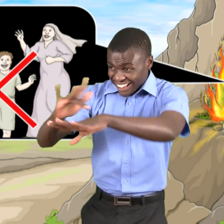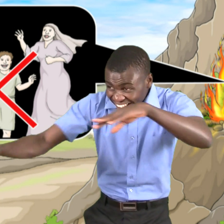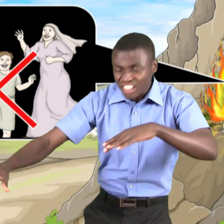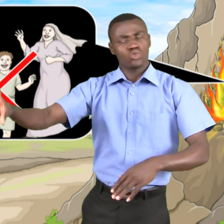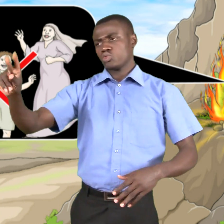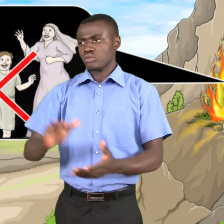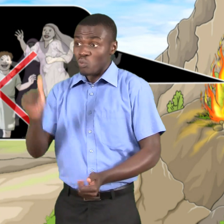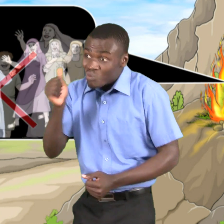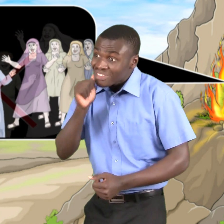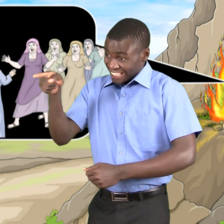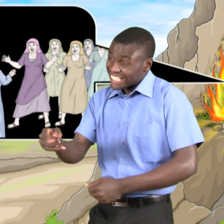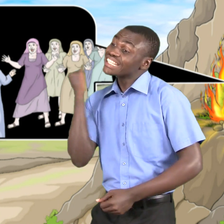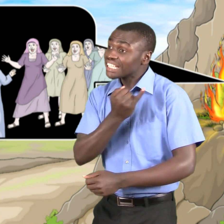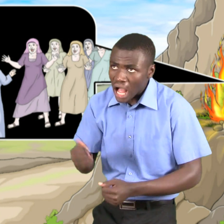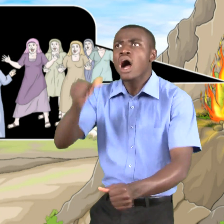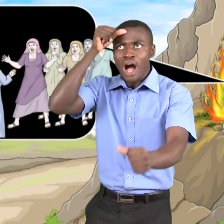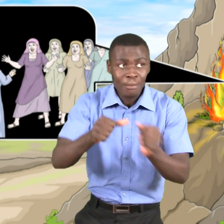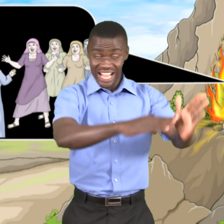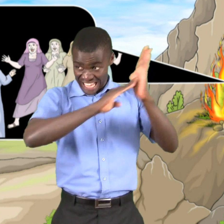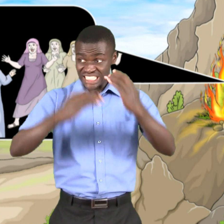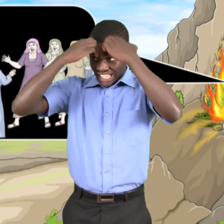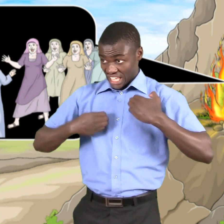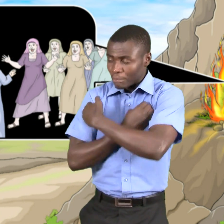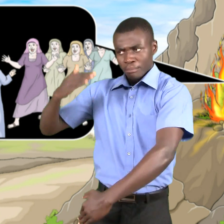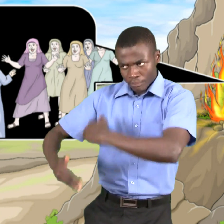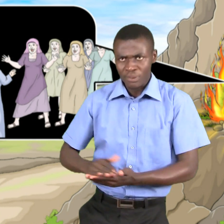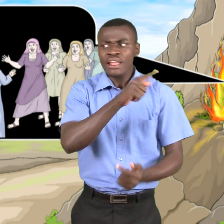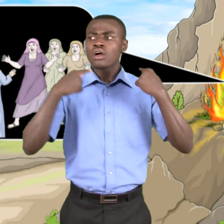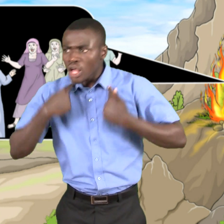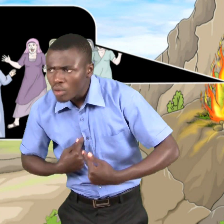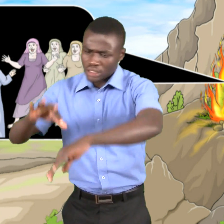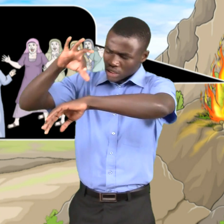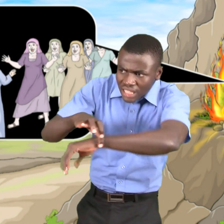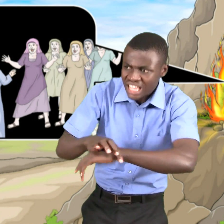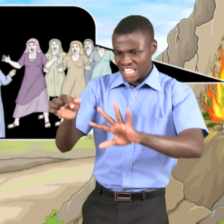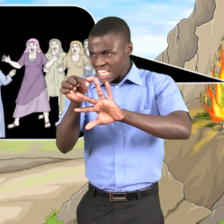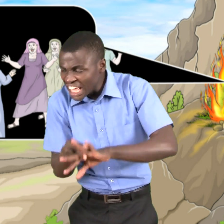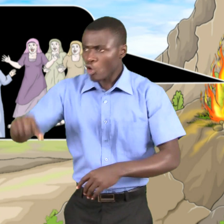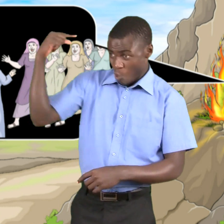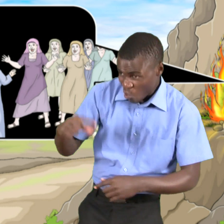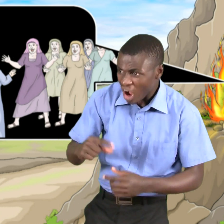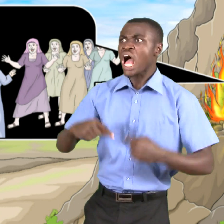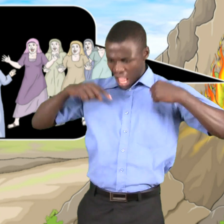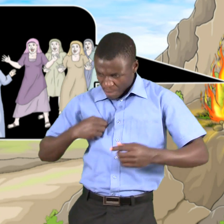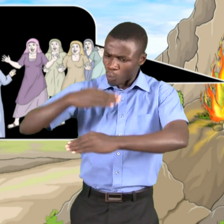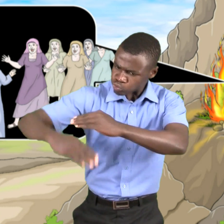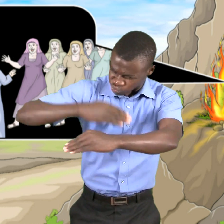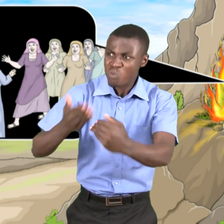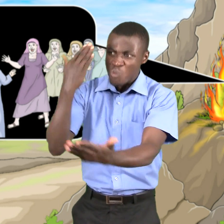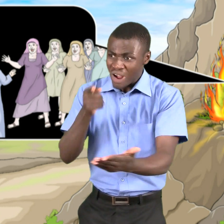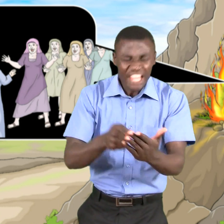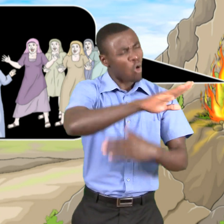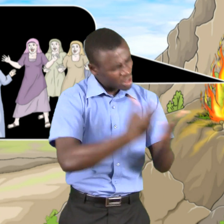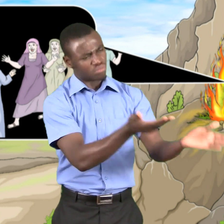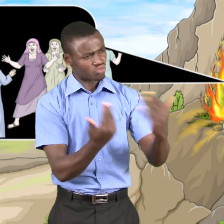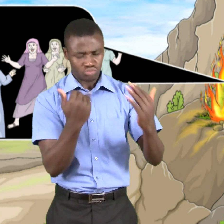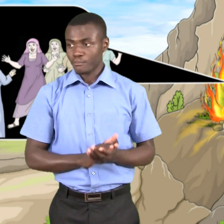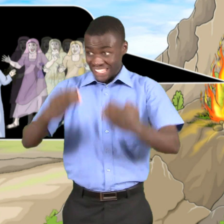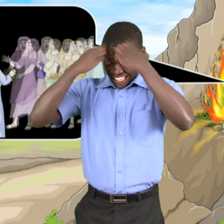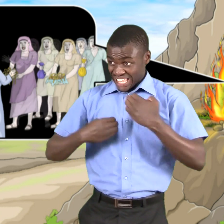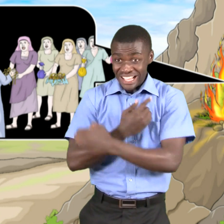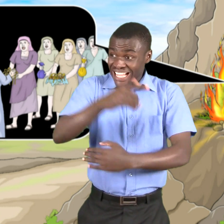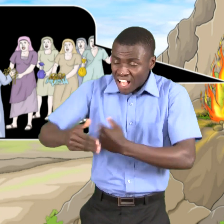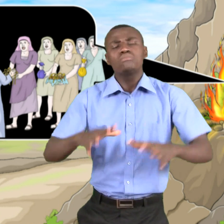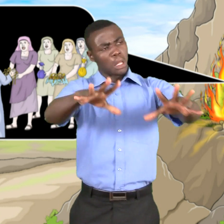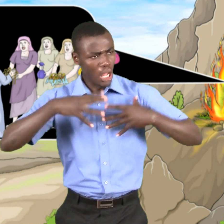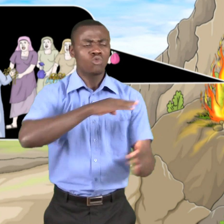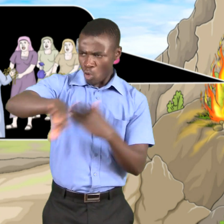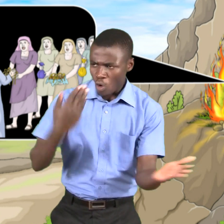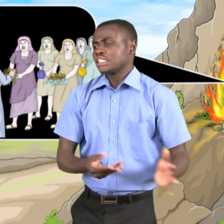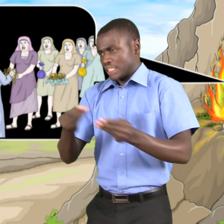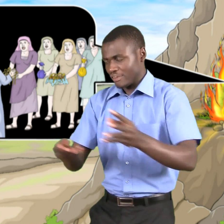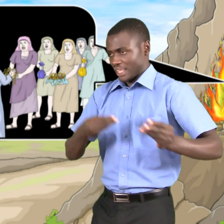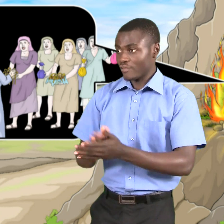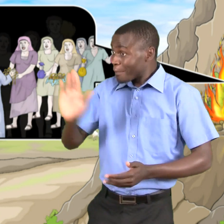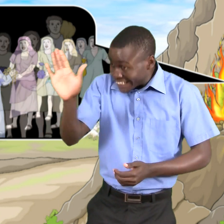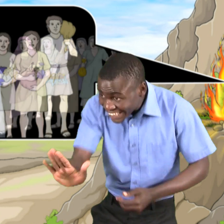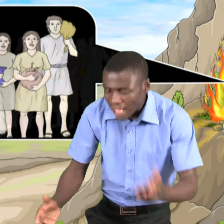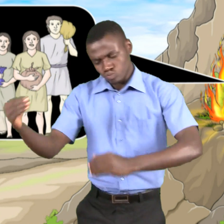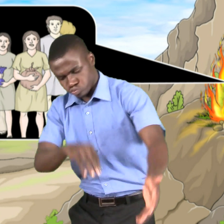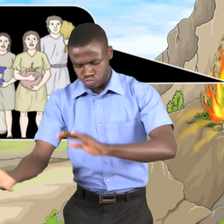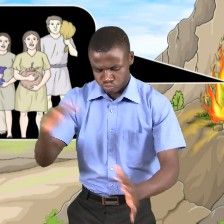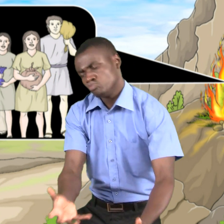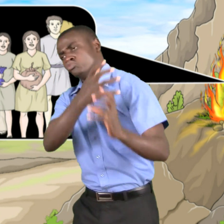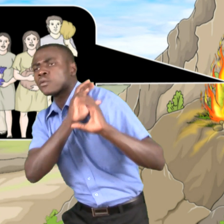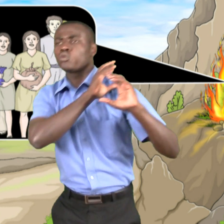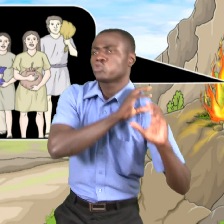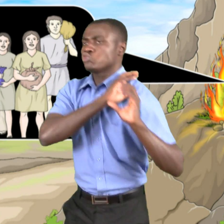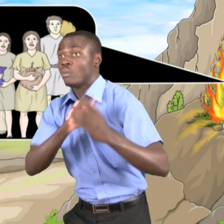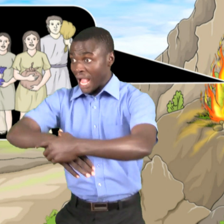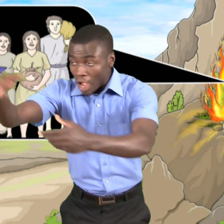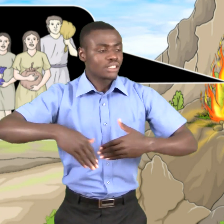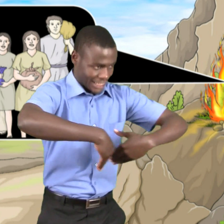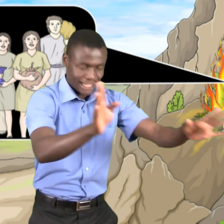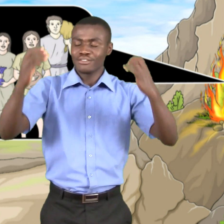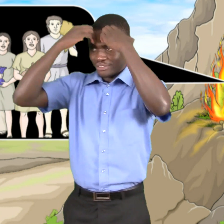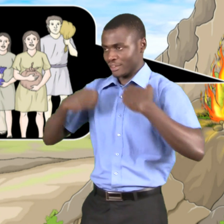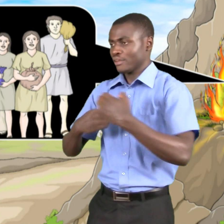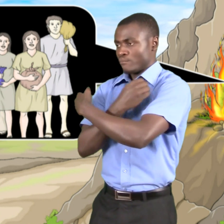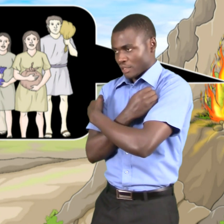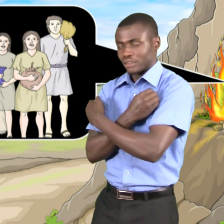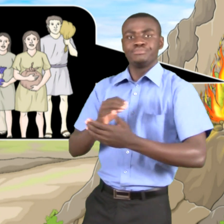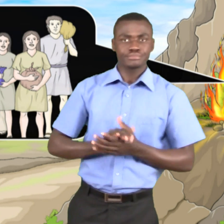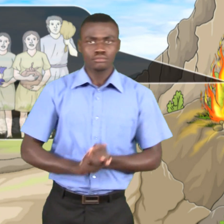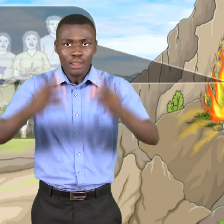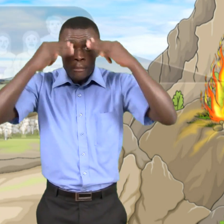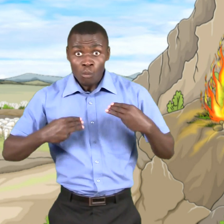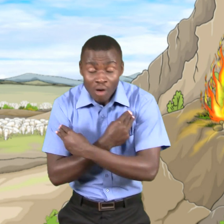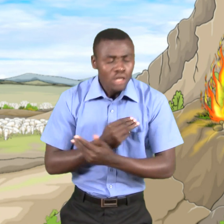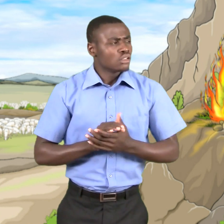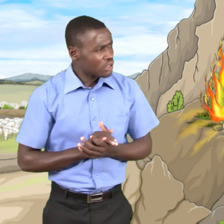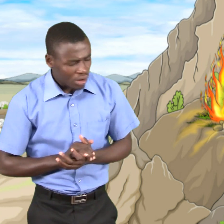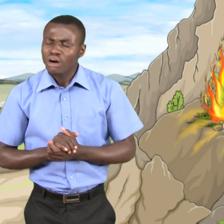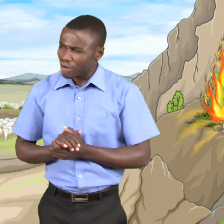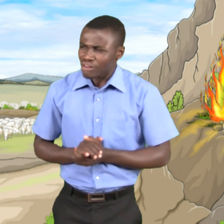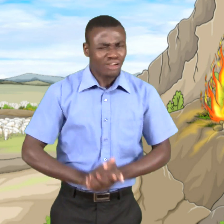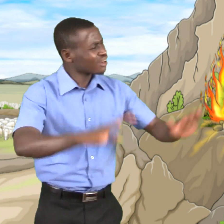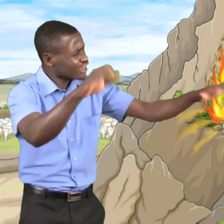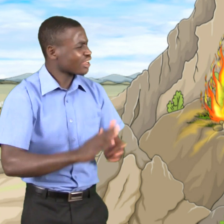Every woman shall ask her neighbor and any woman staying in her house for silver and gold jewelry and clothing, and you will put them on your sons and daughters.